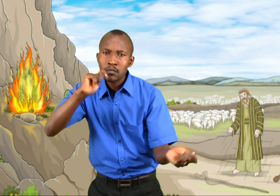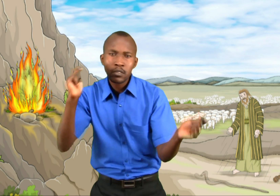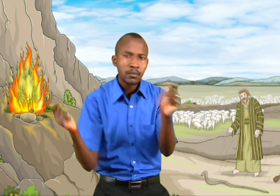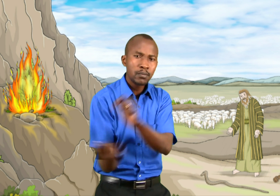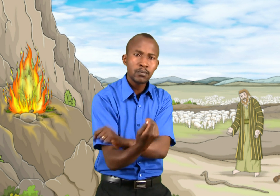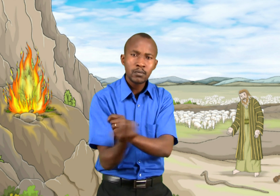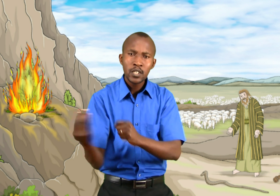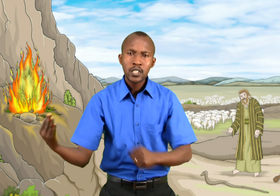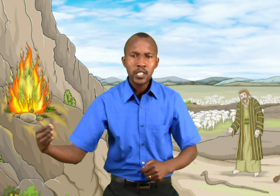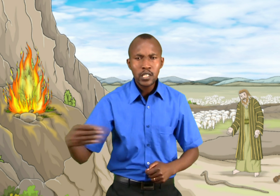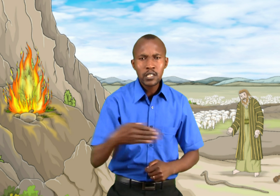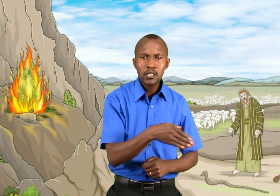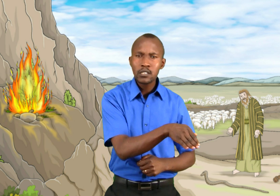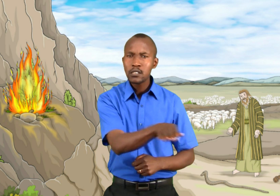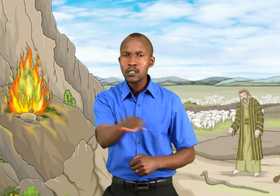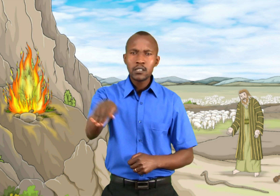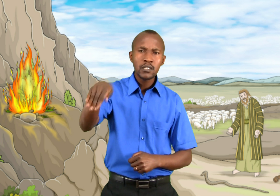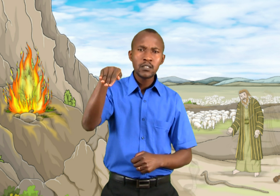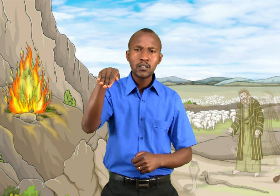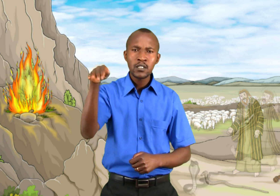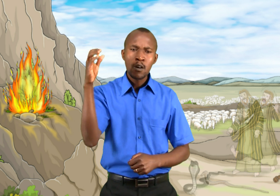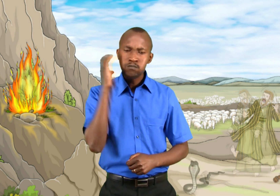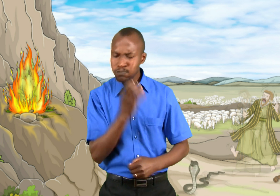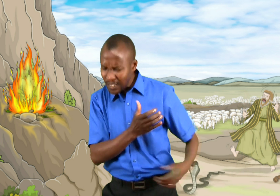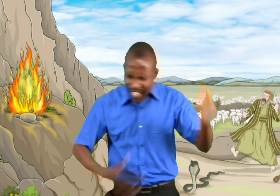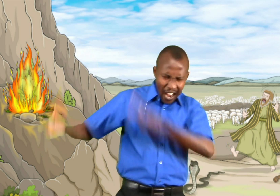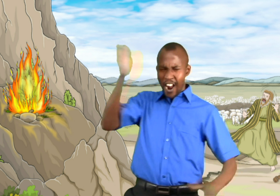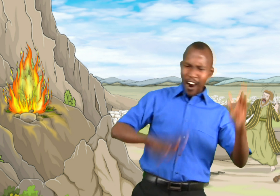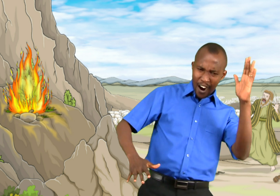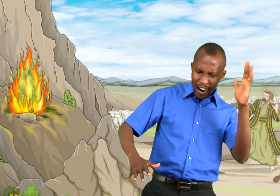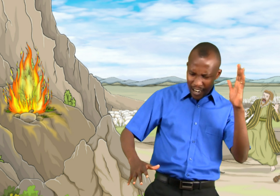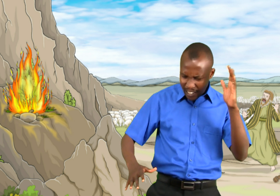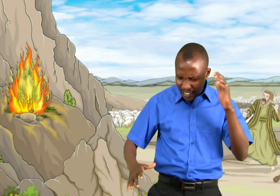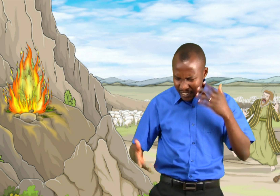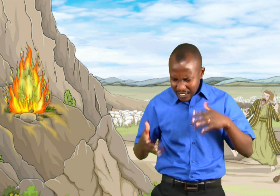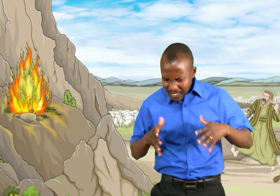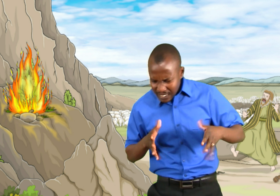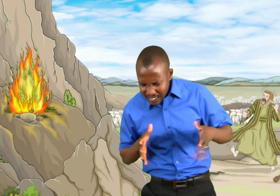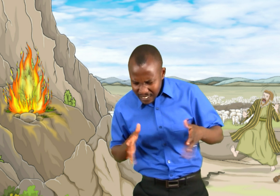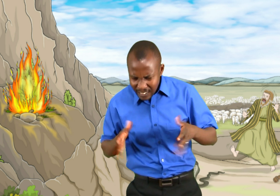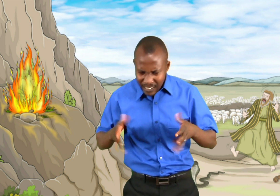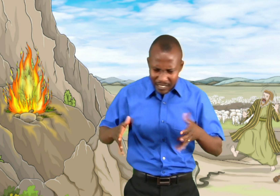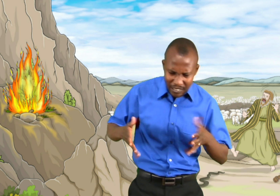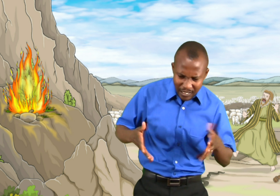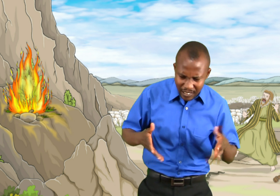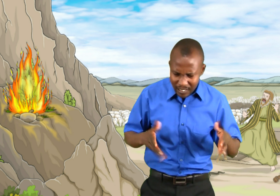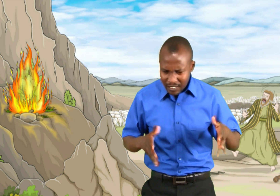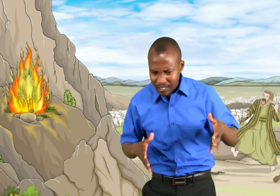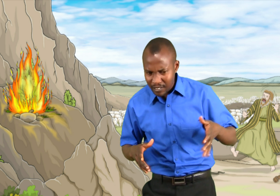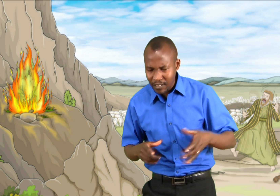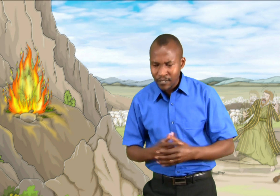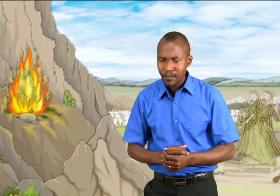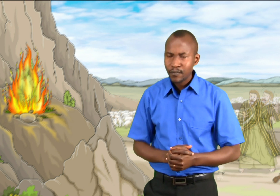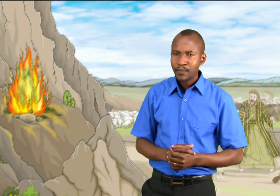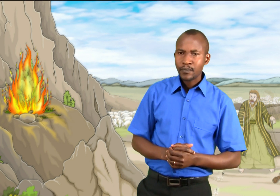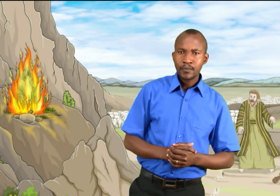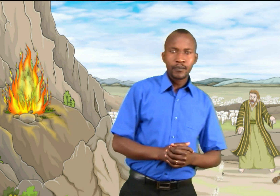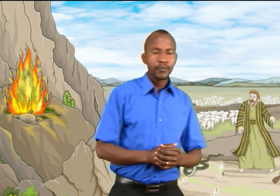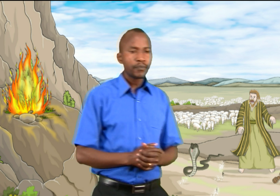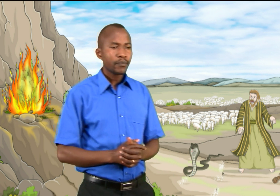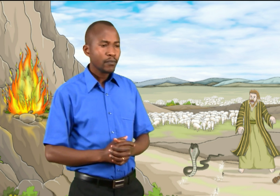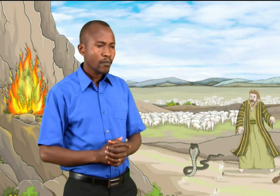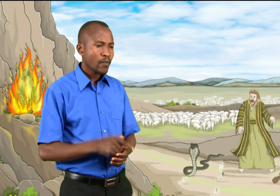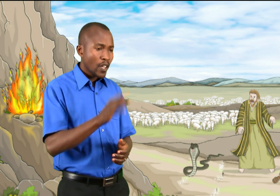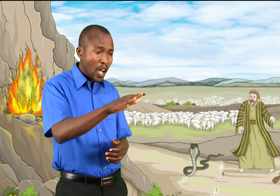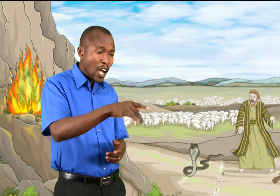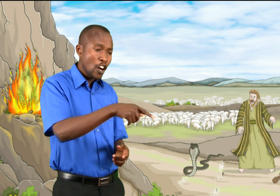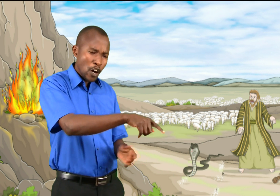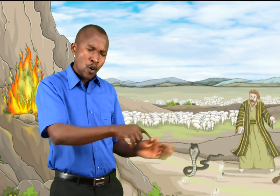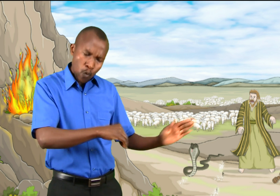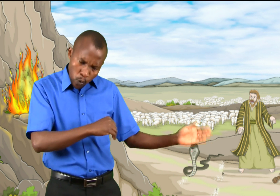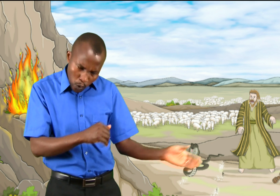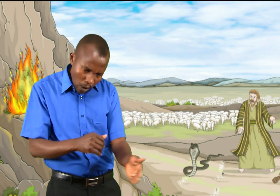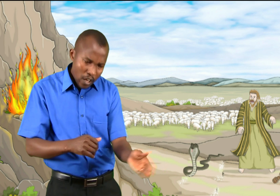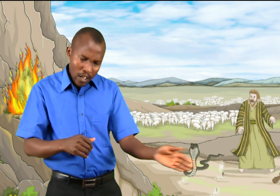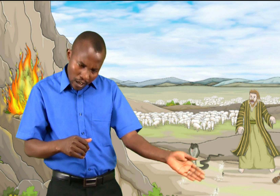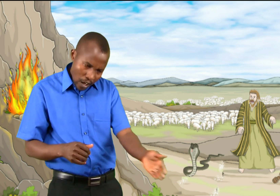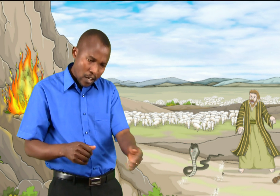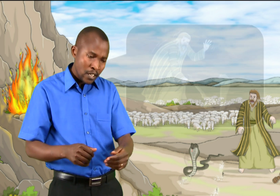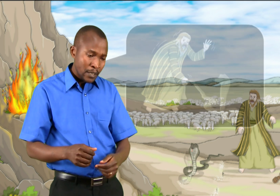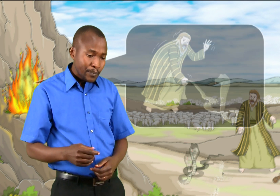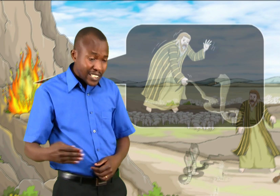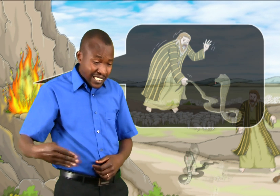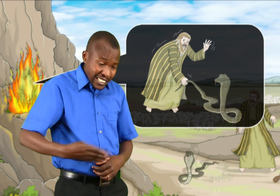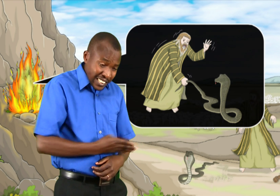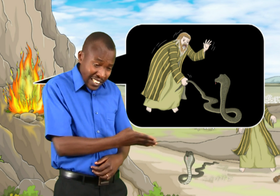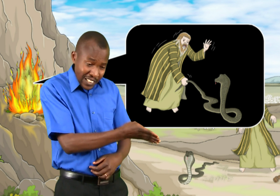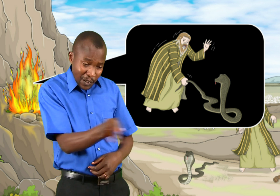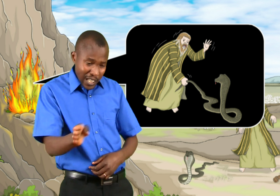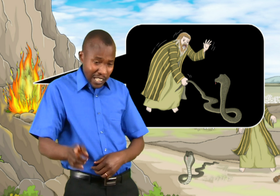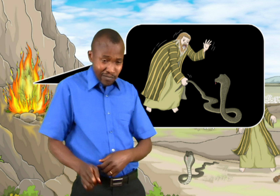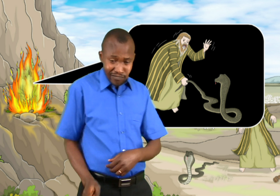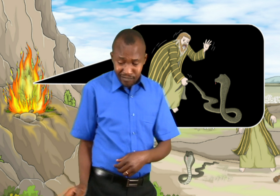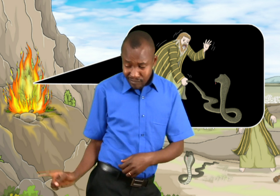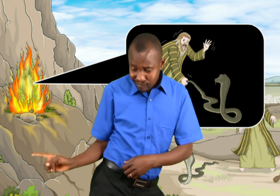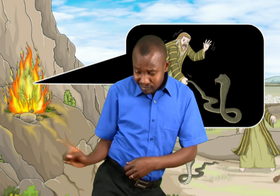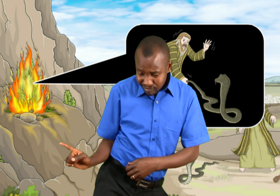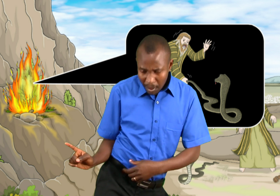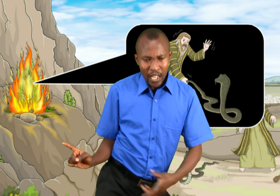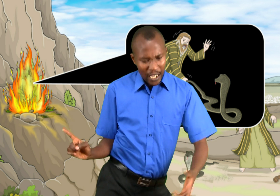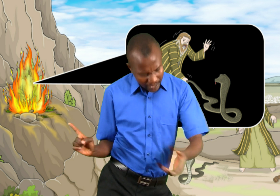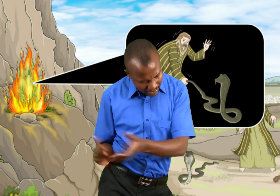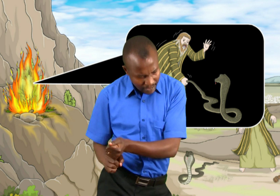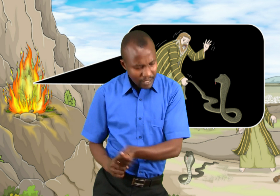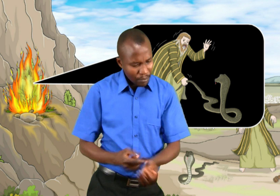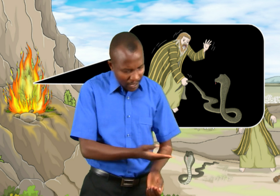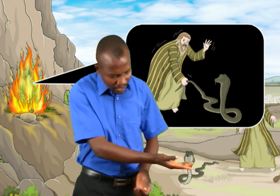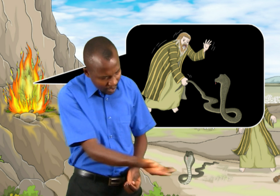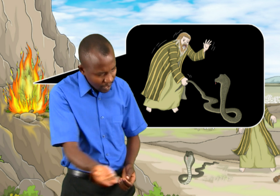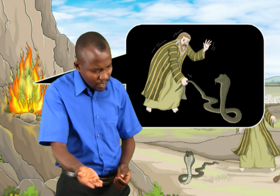So Moses threw it on the ground, and it became a snake, and he ran from it.